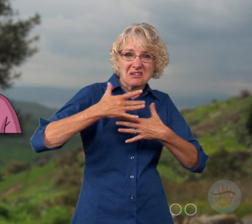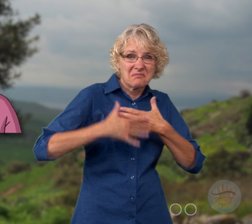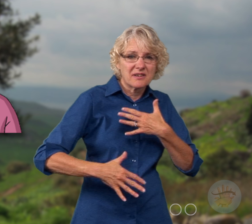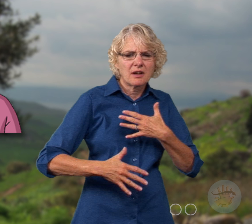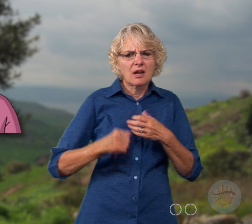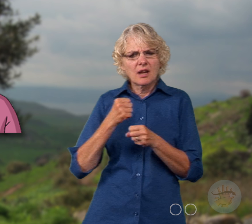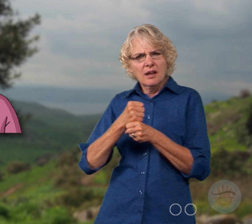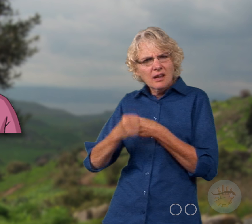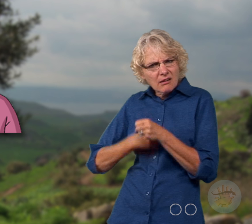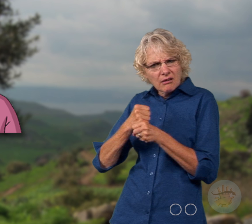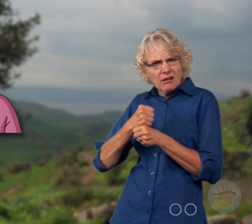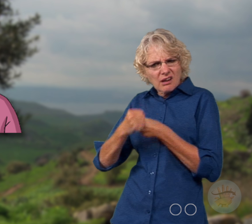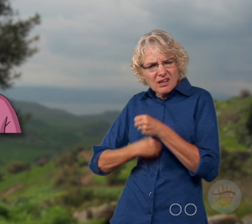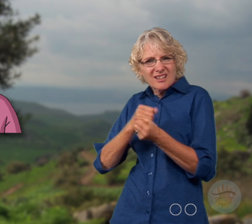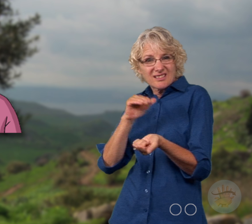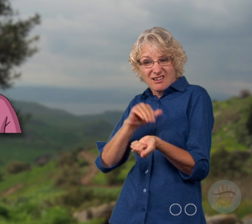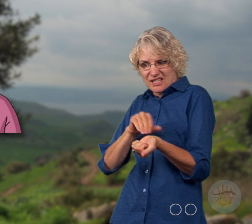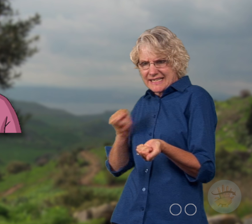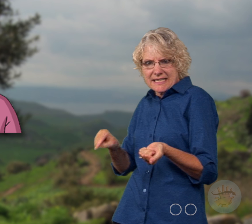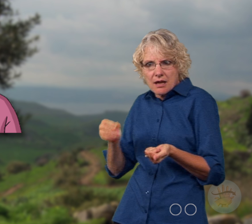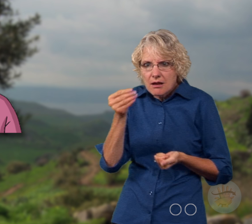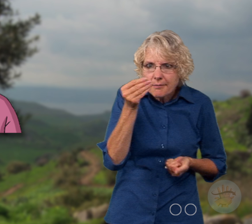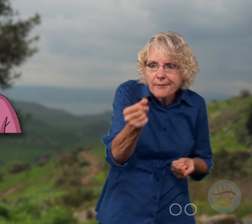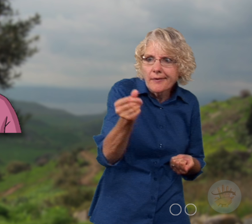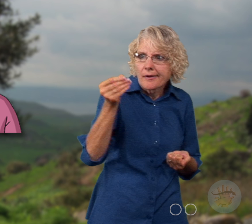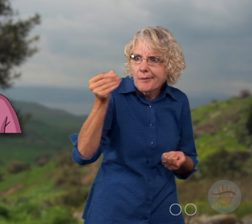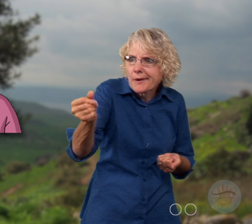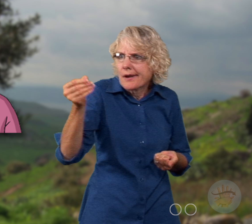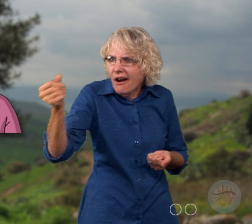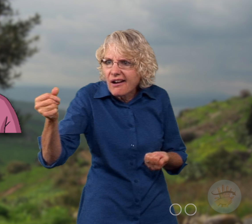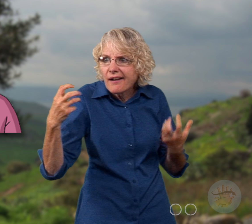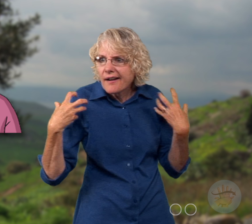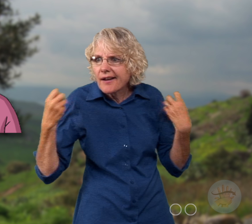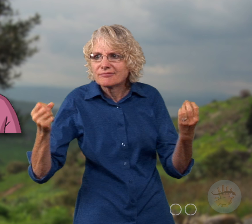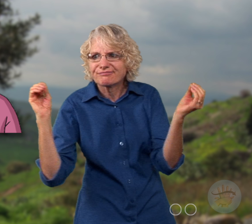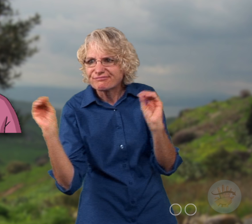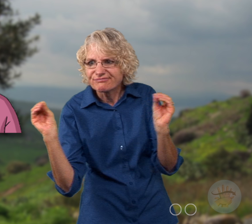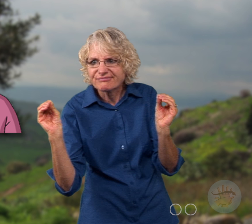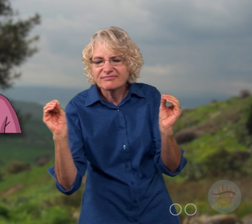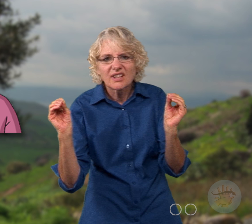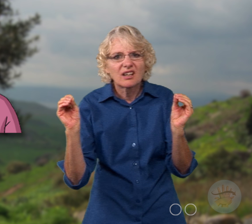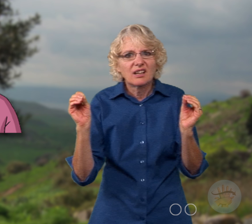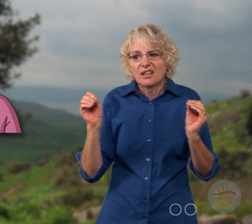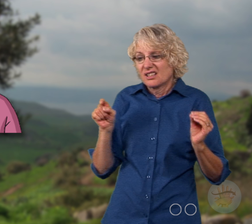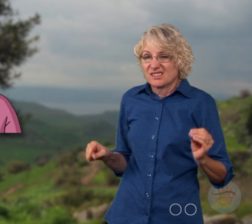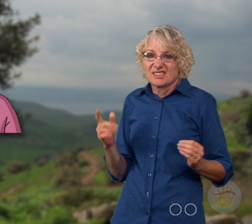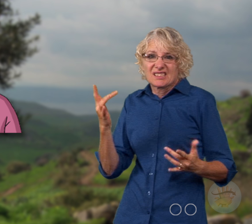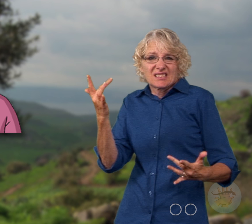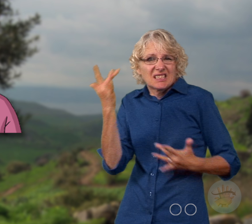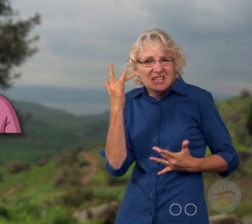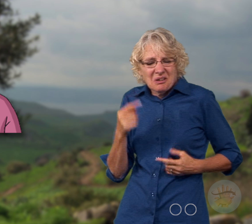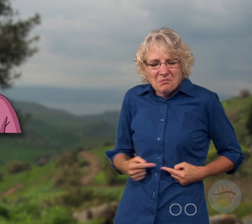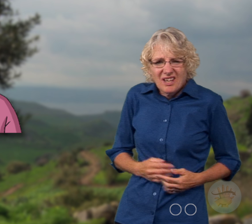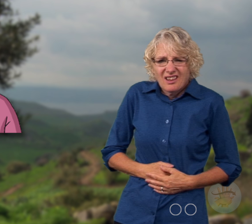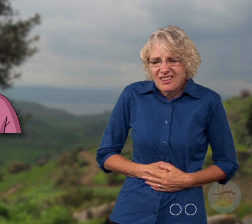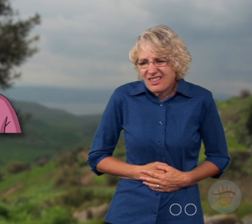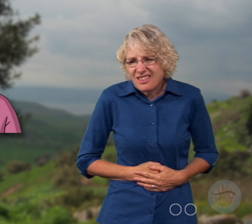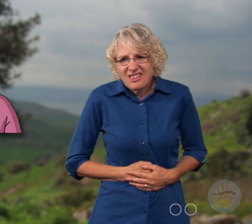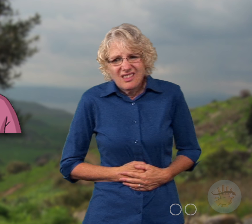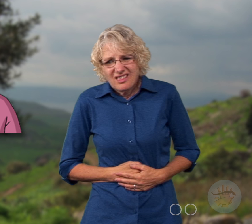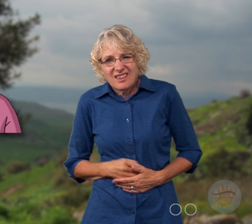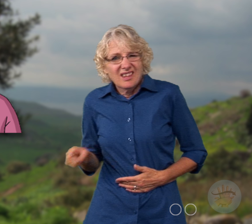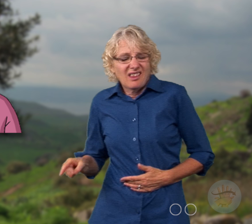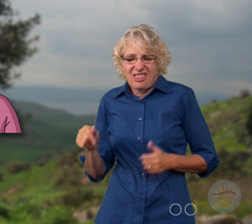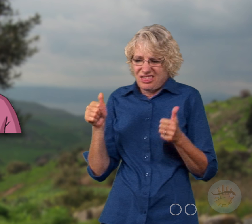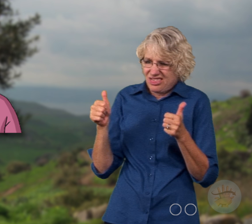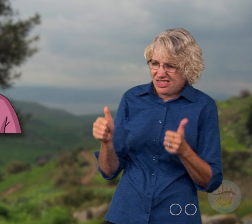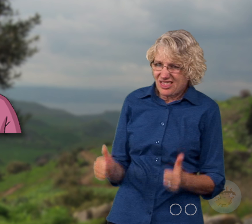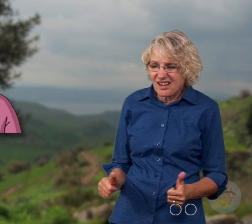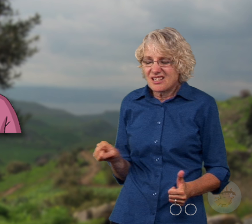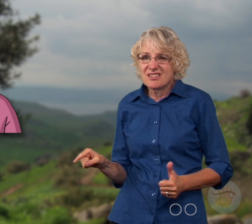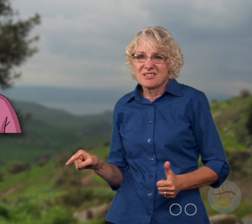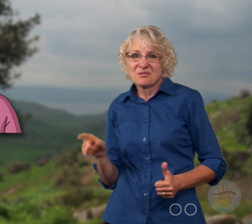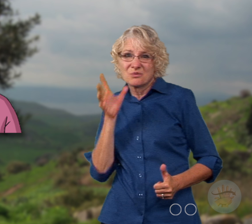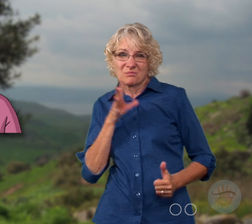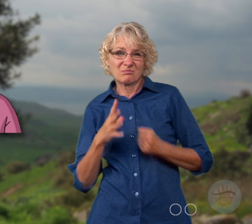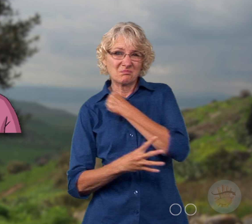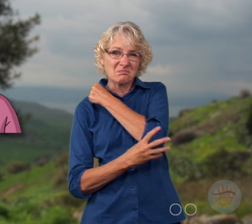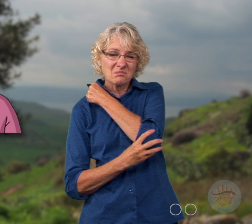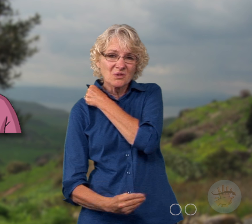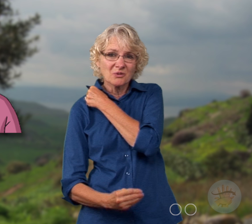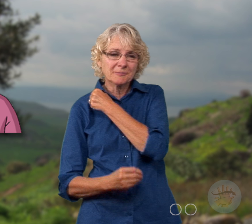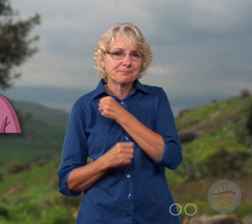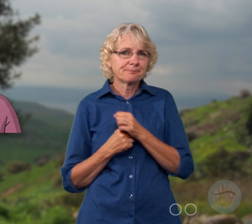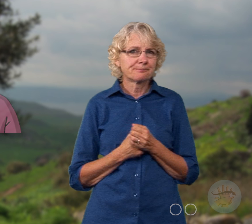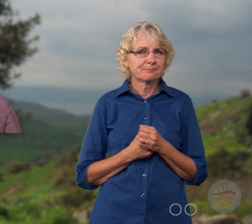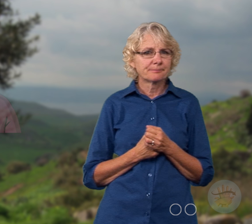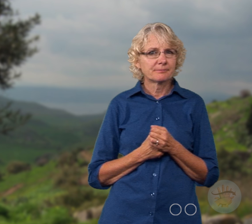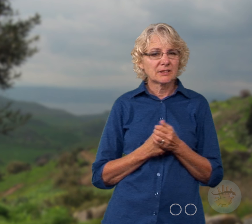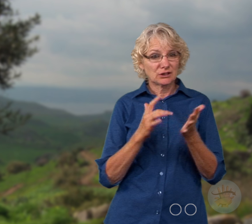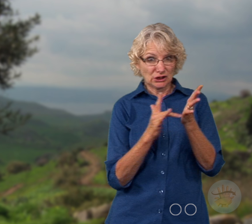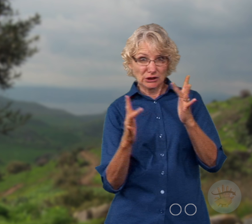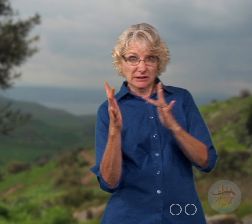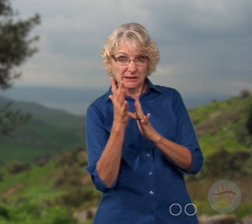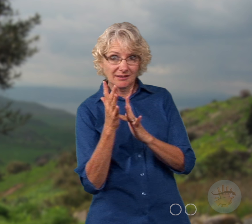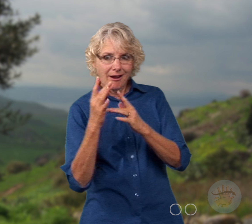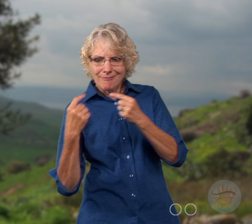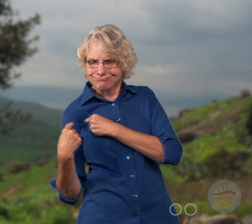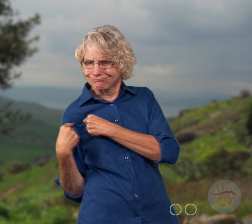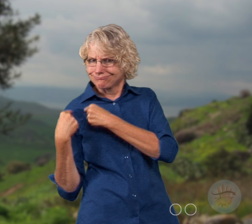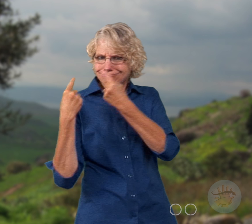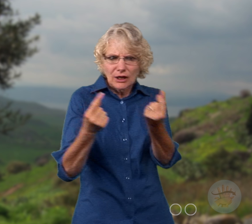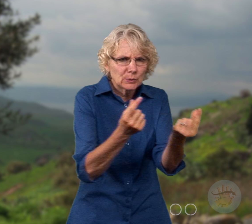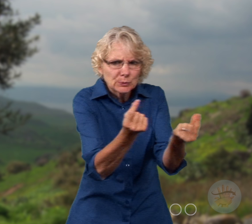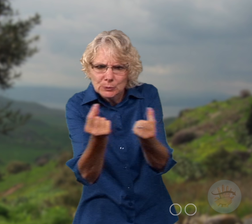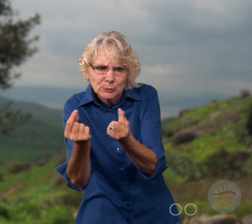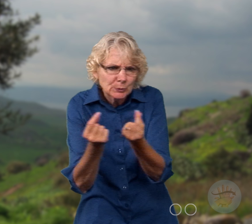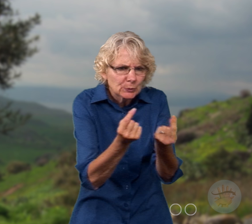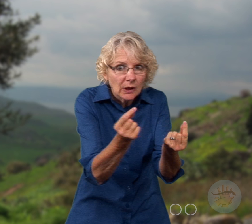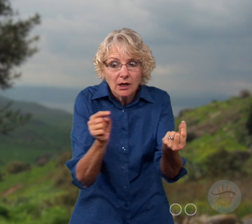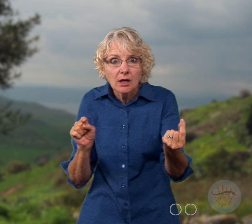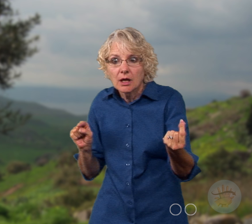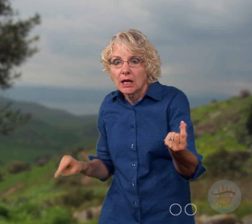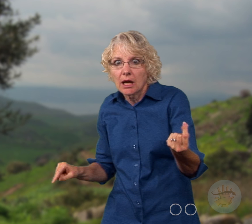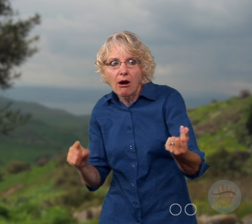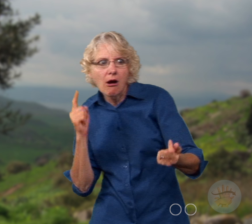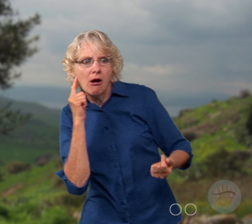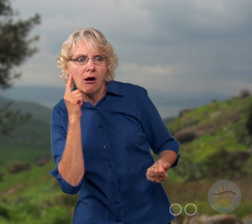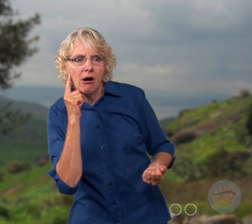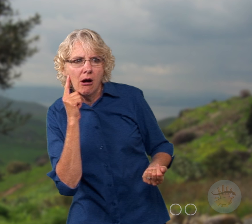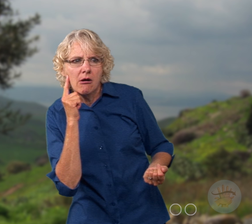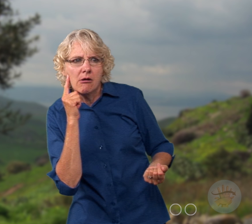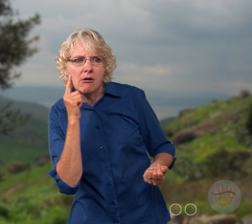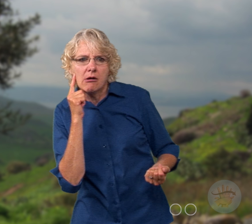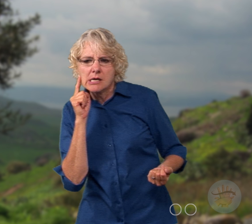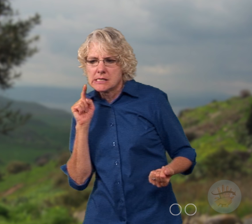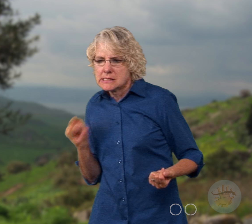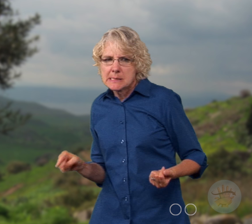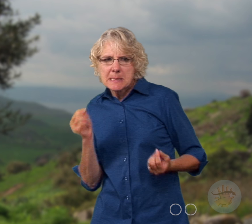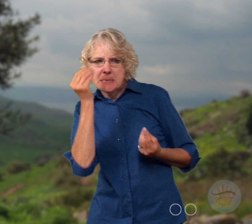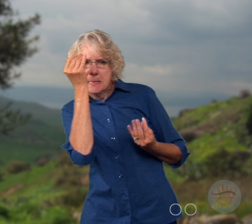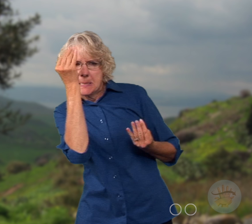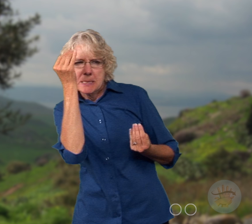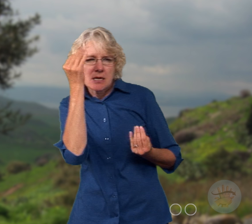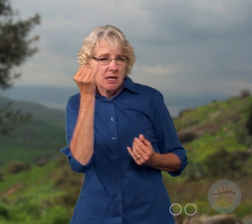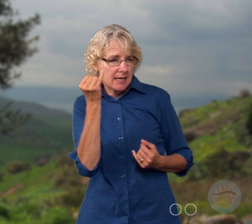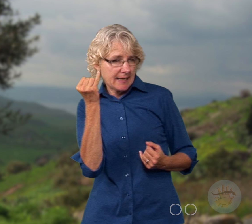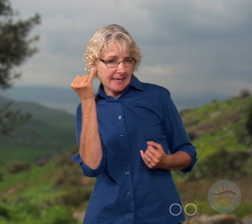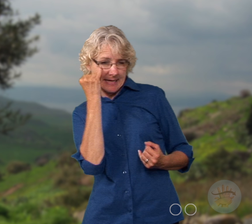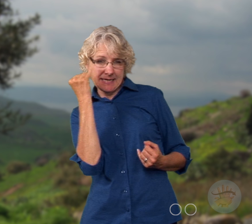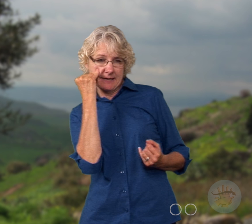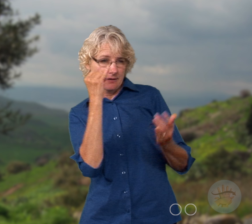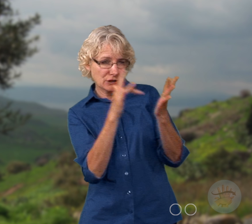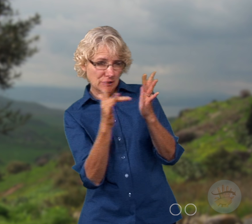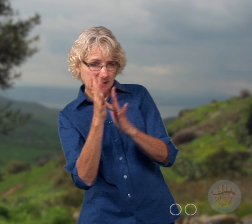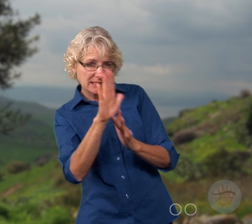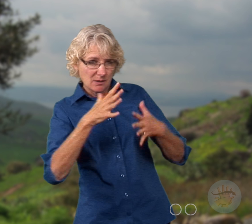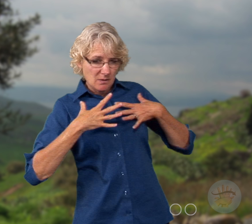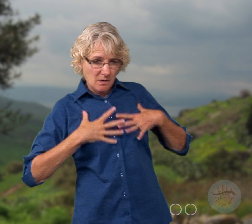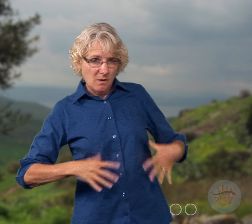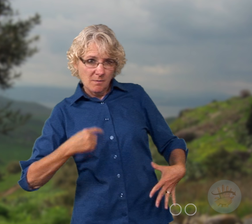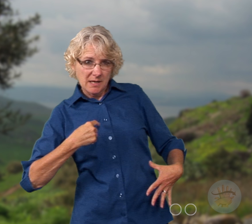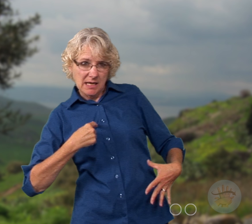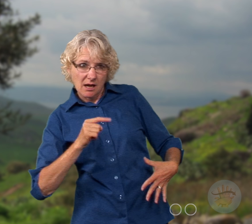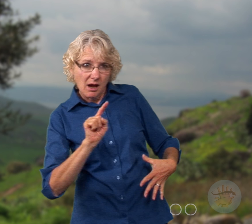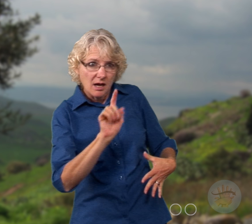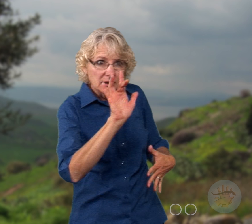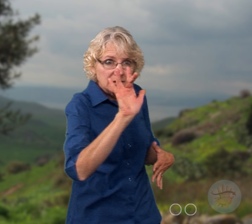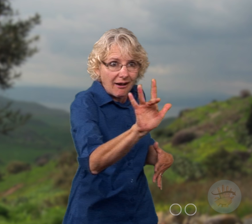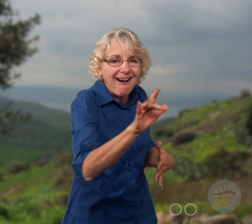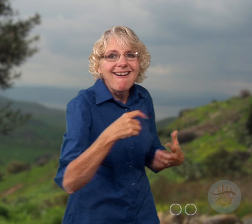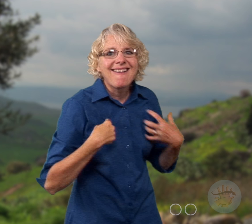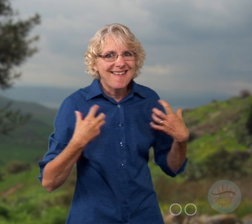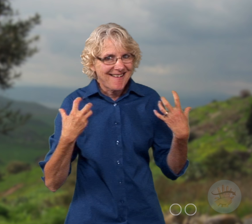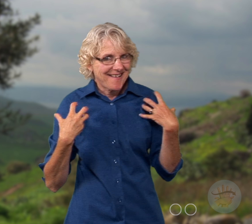She had borne much agony under the care of many physicians and had spent all she had, but to no avail.